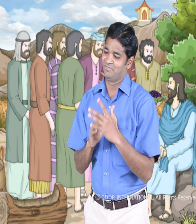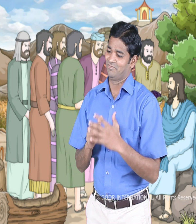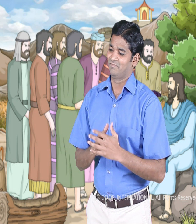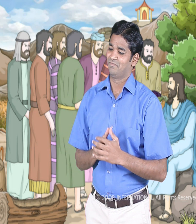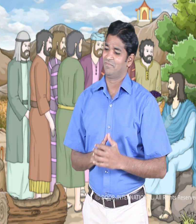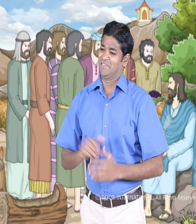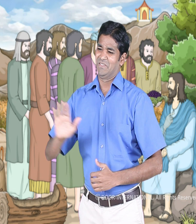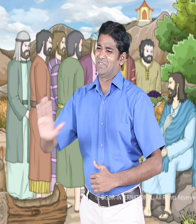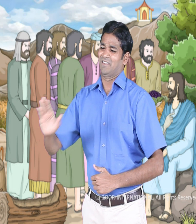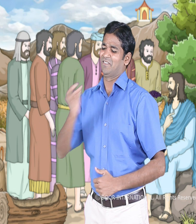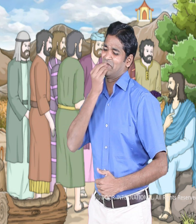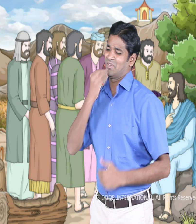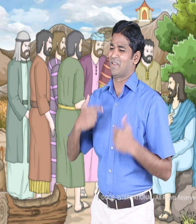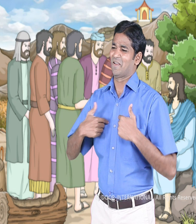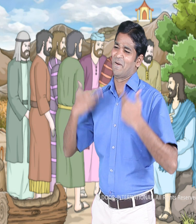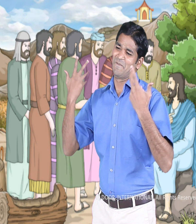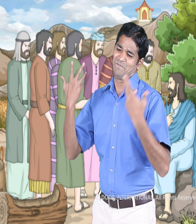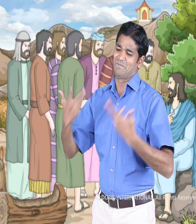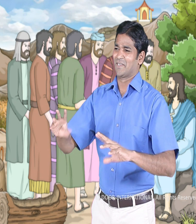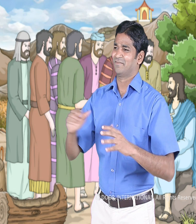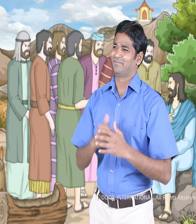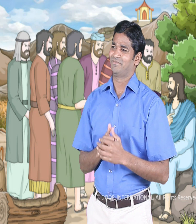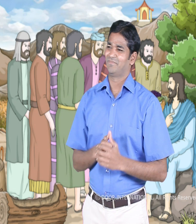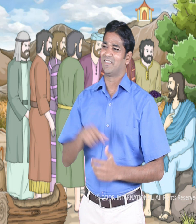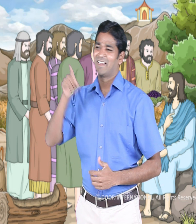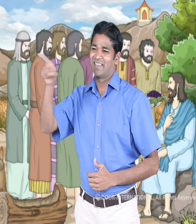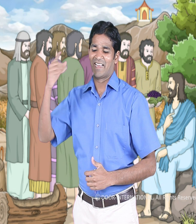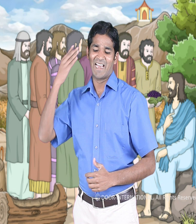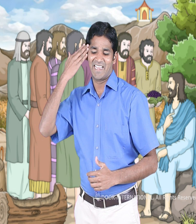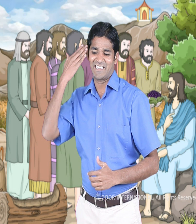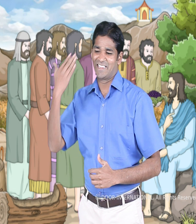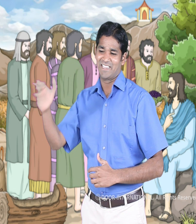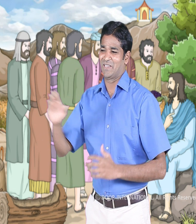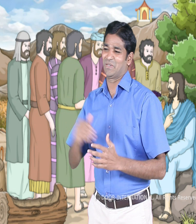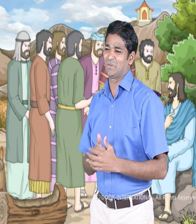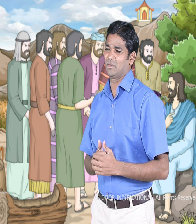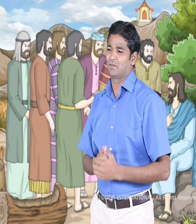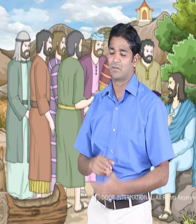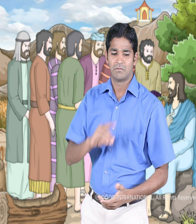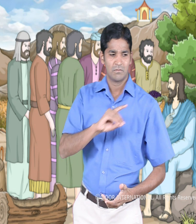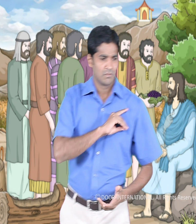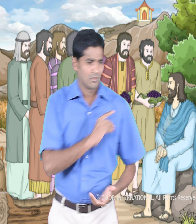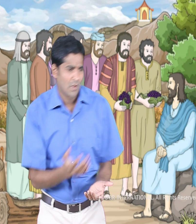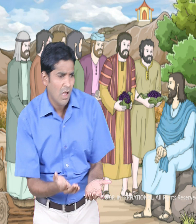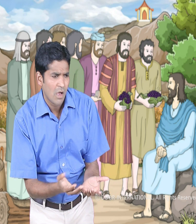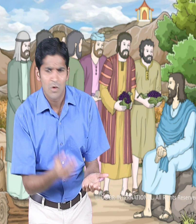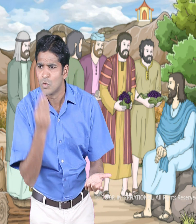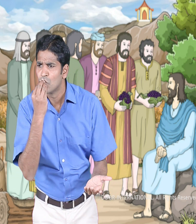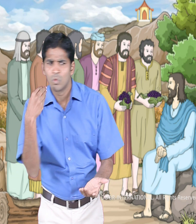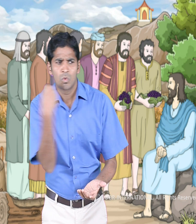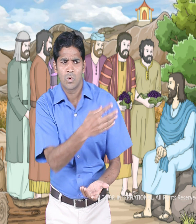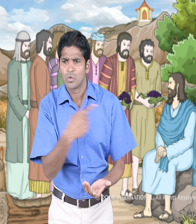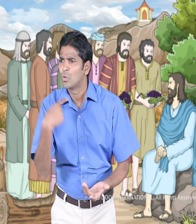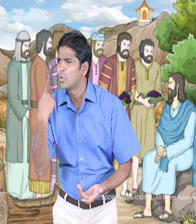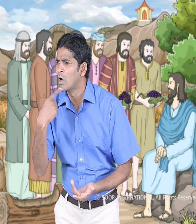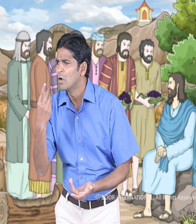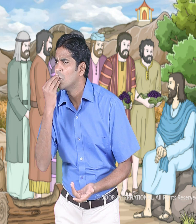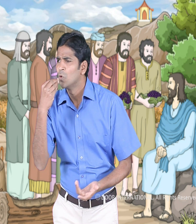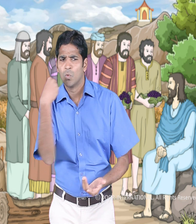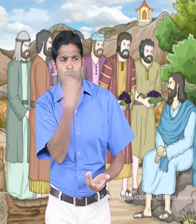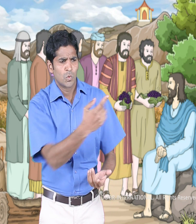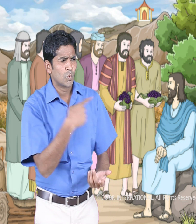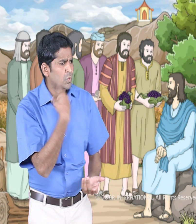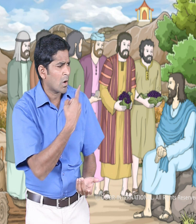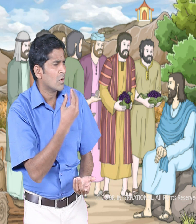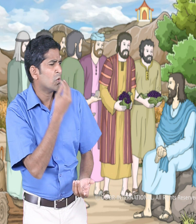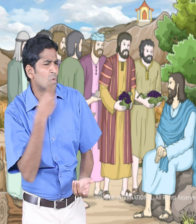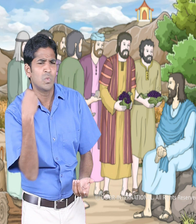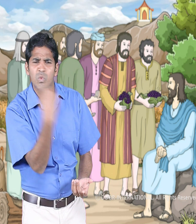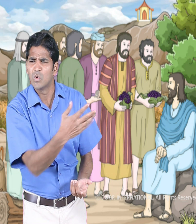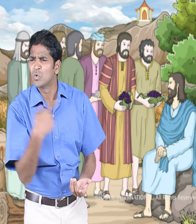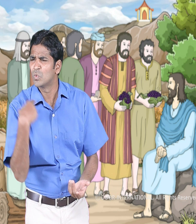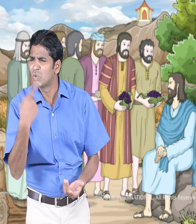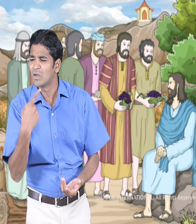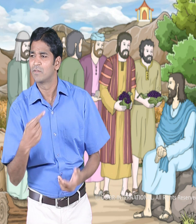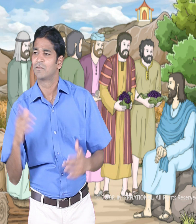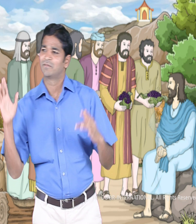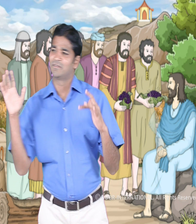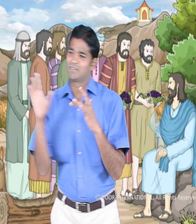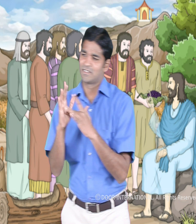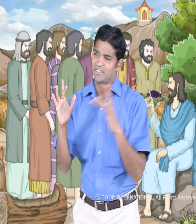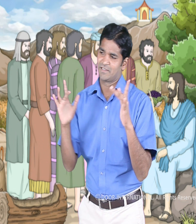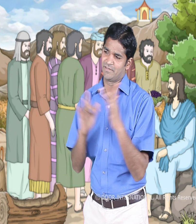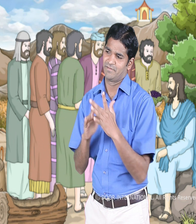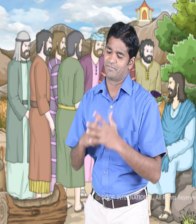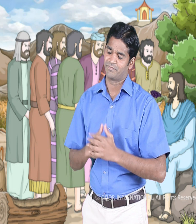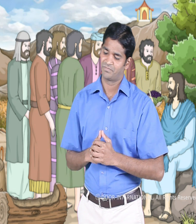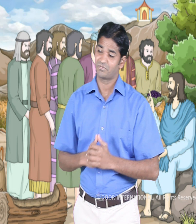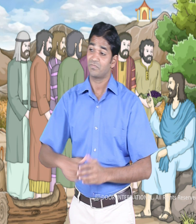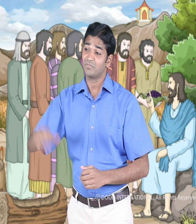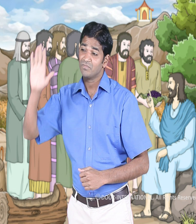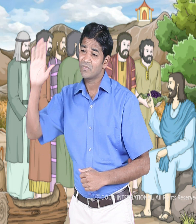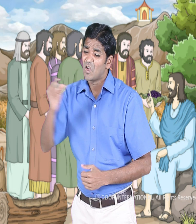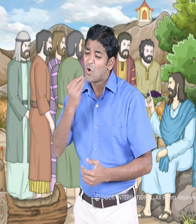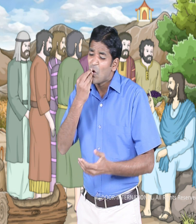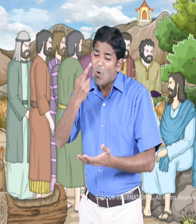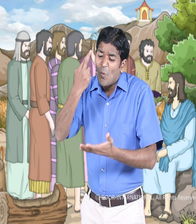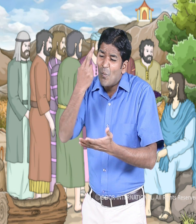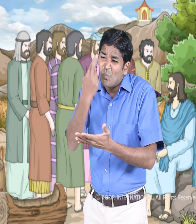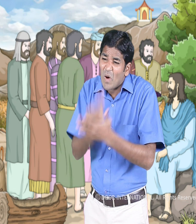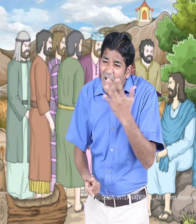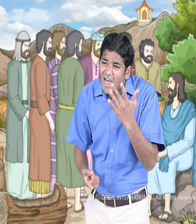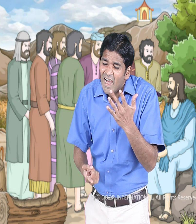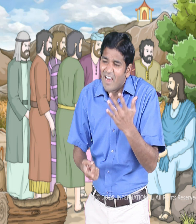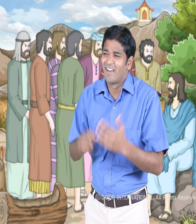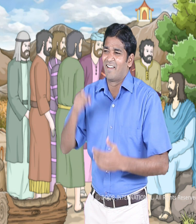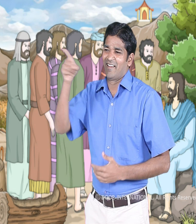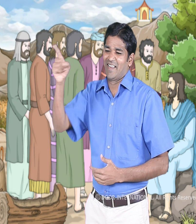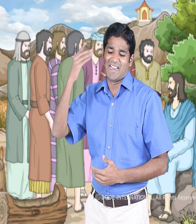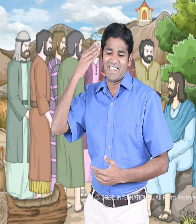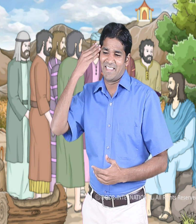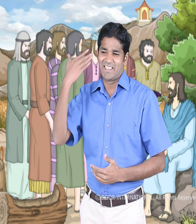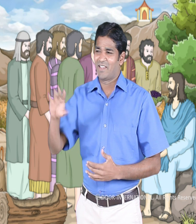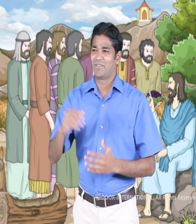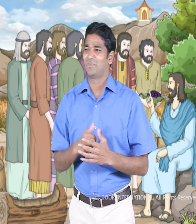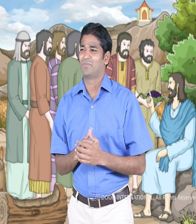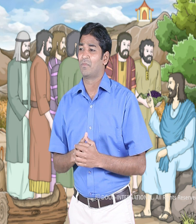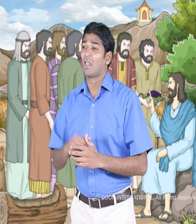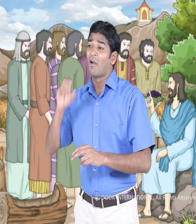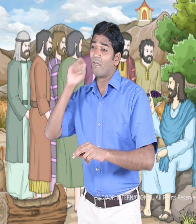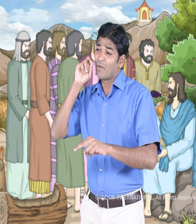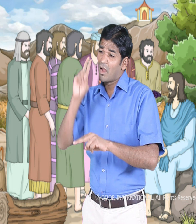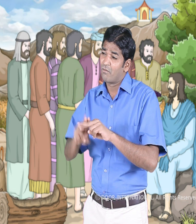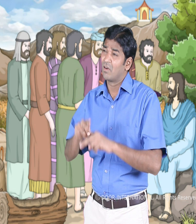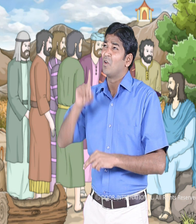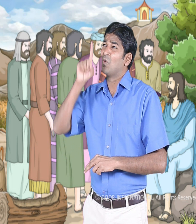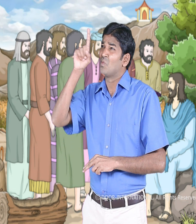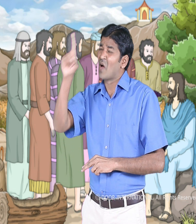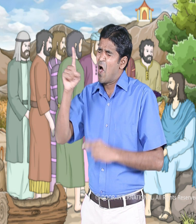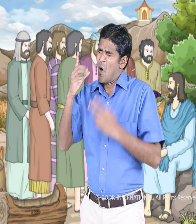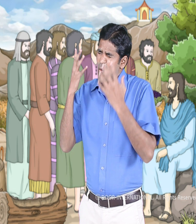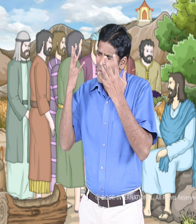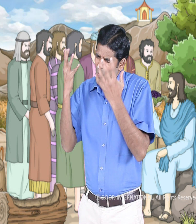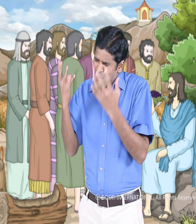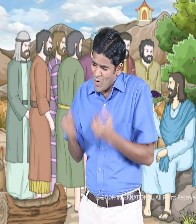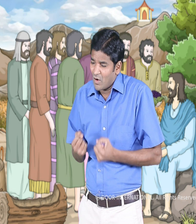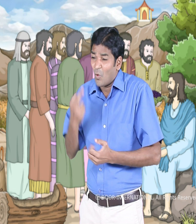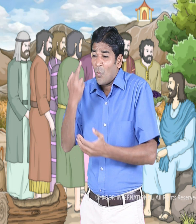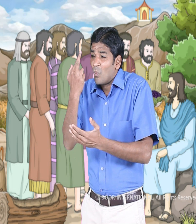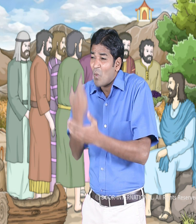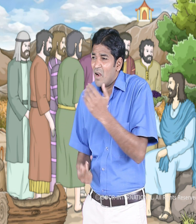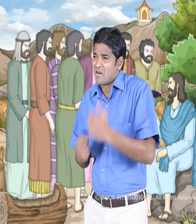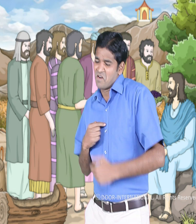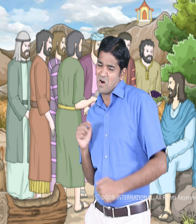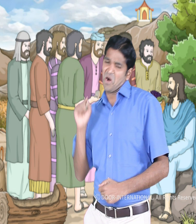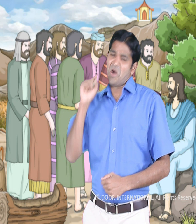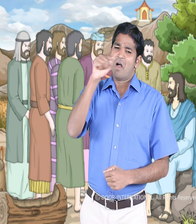But He told them, “I have food to eat that you know nothing about.”